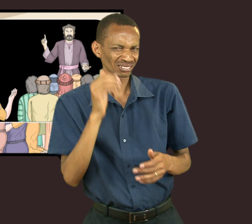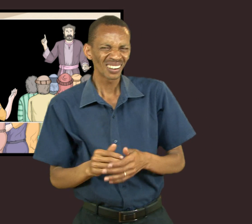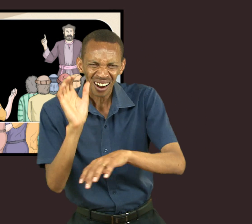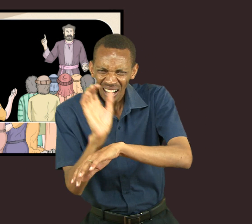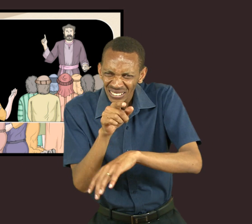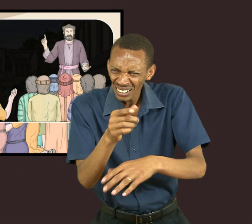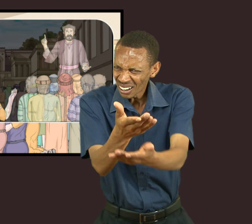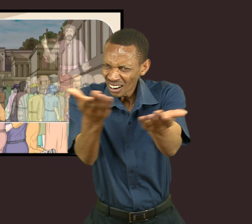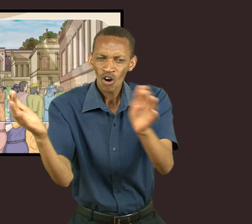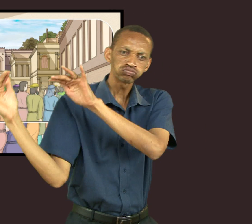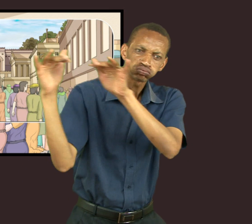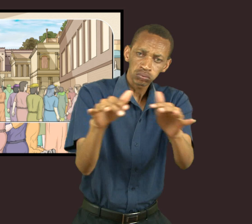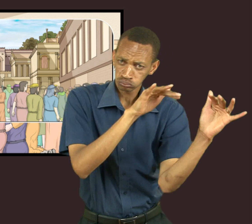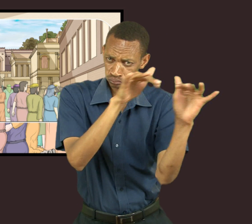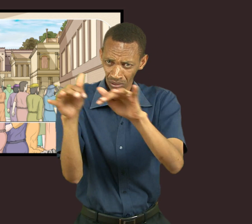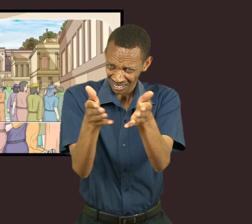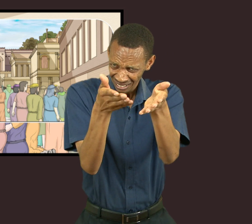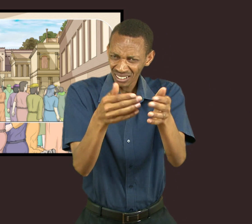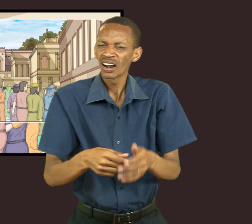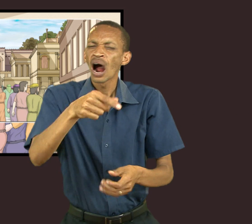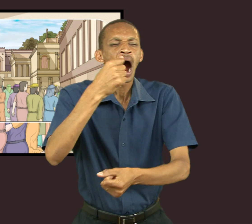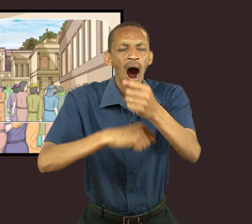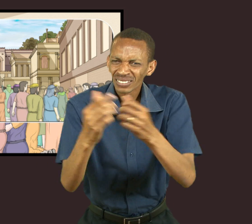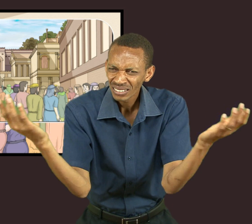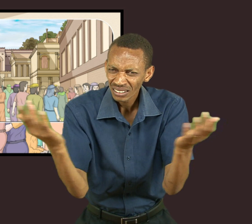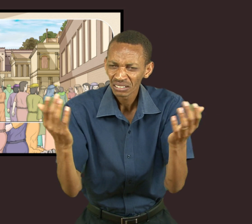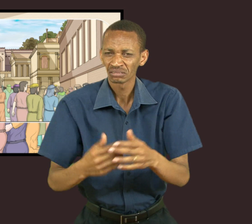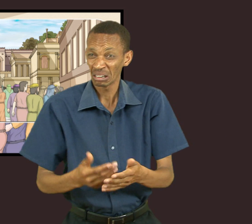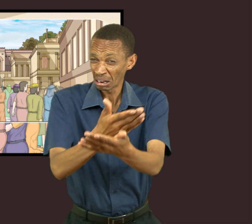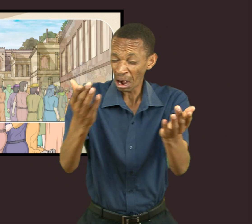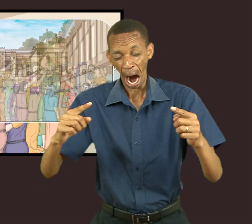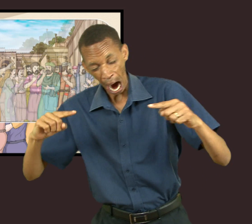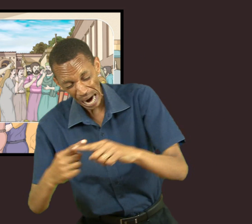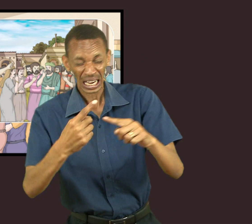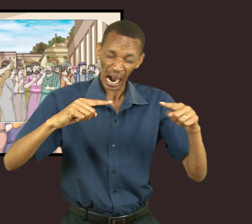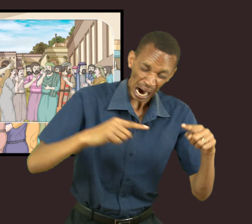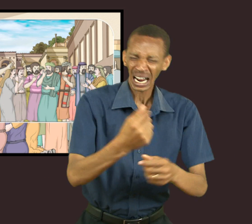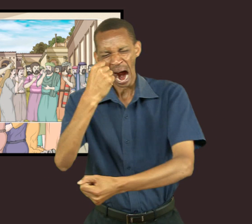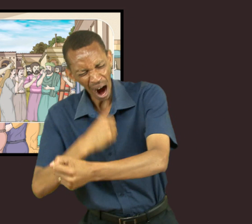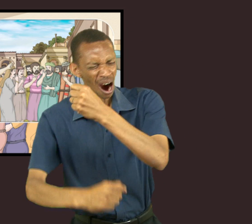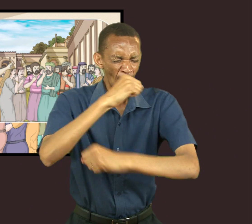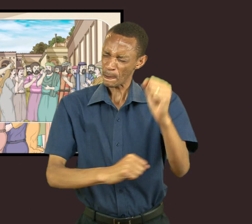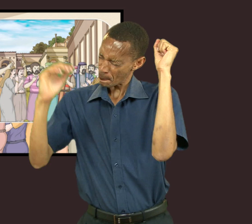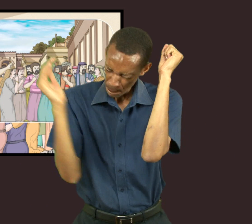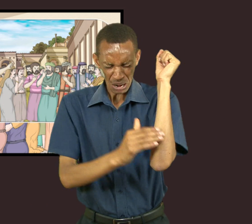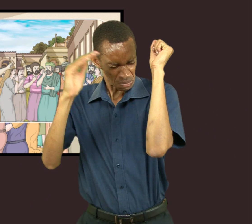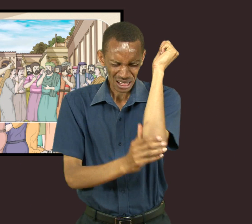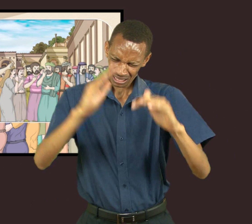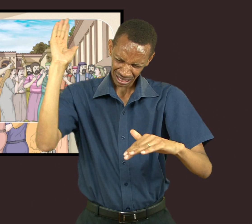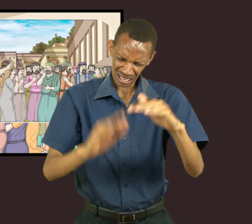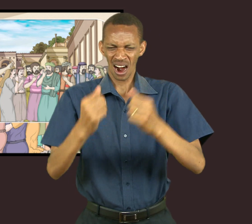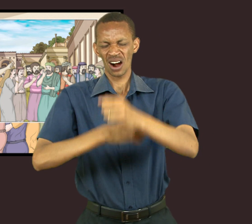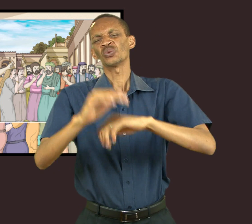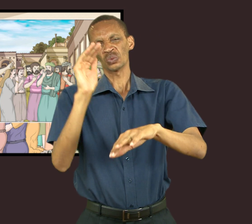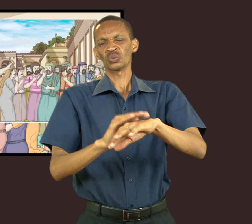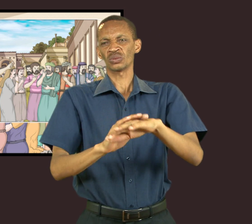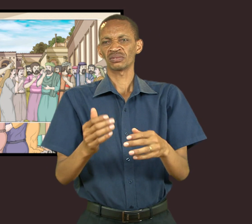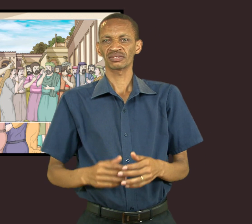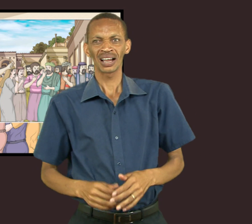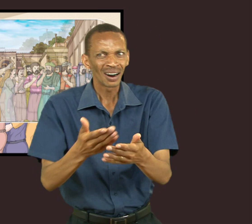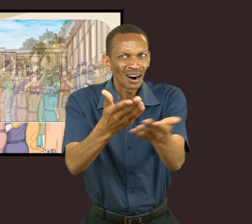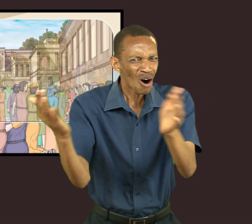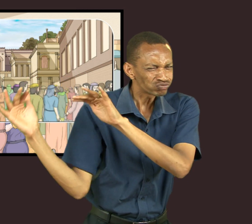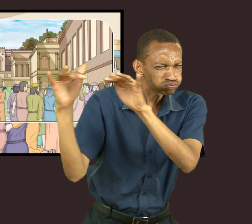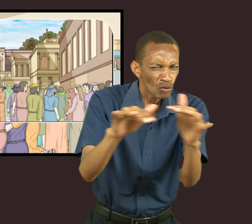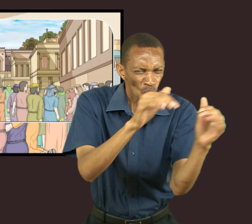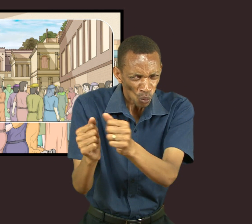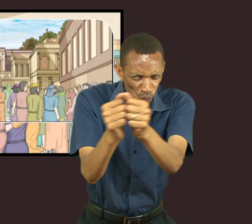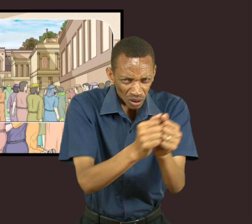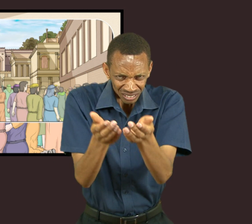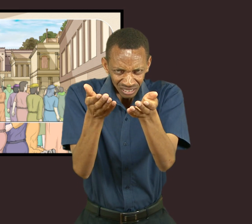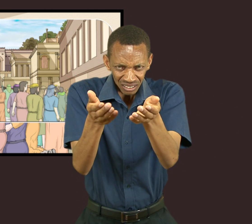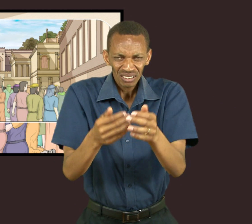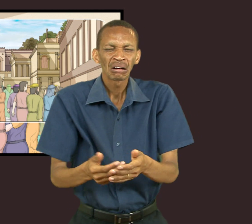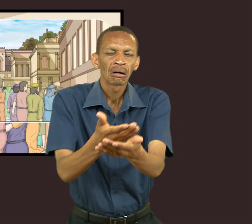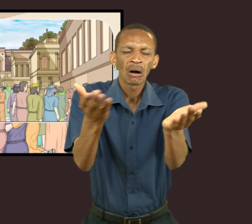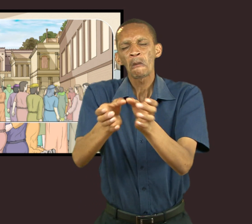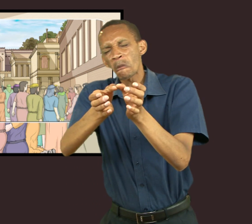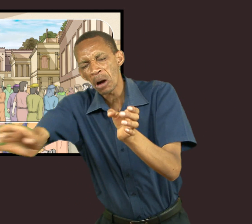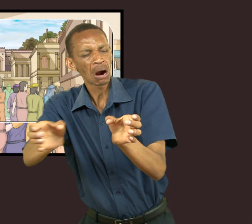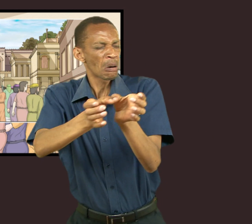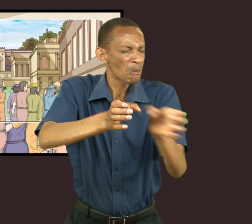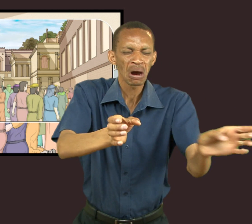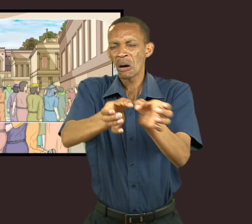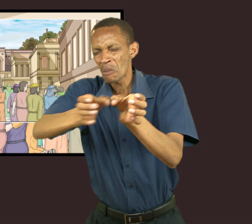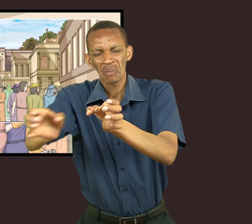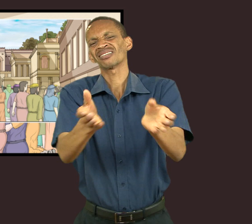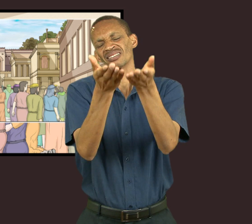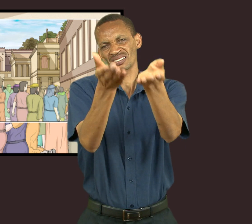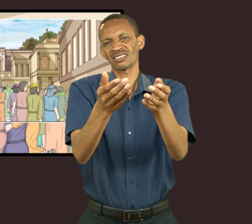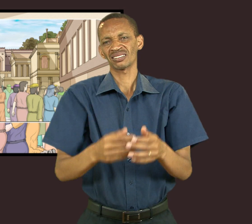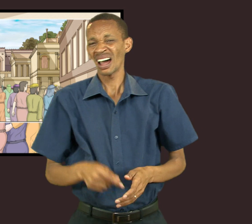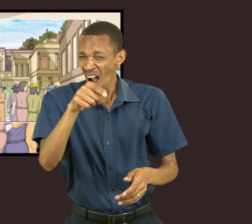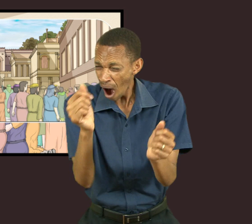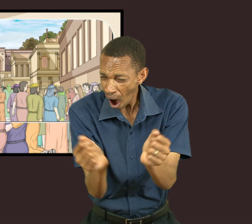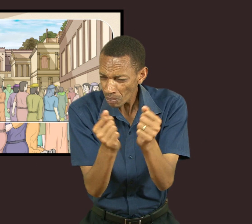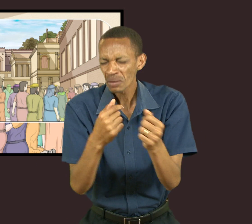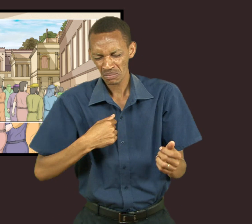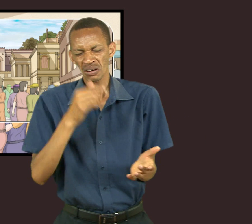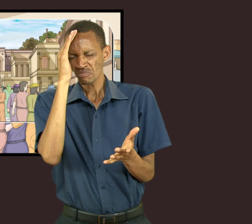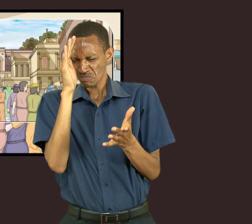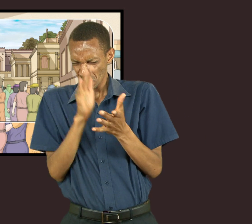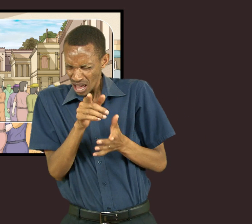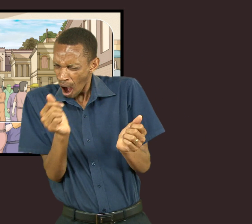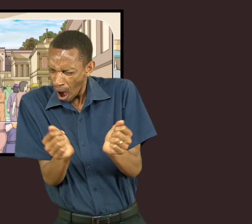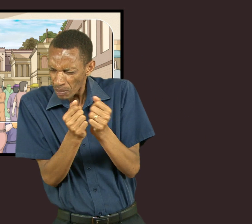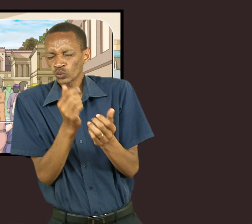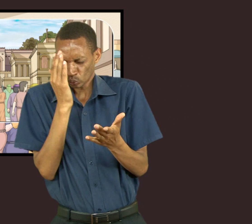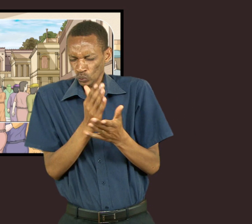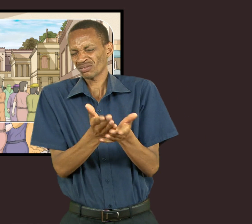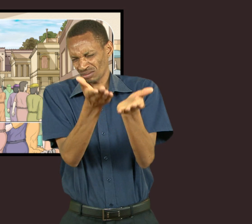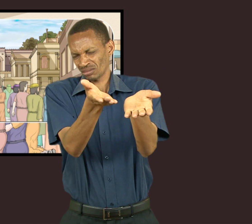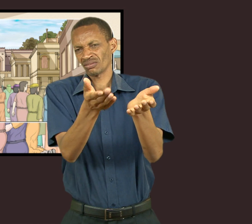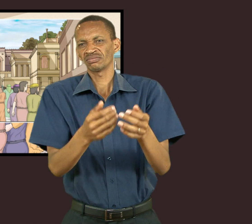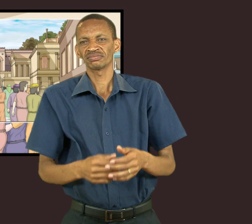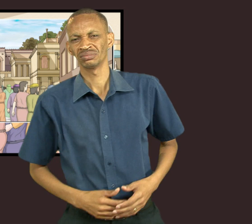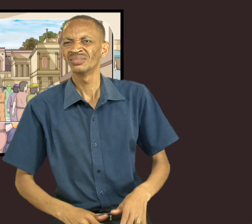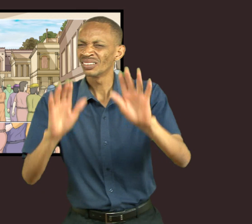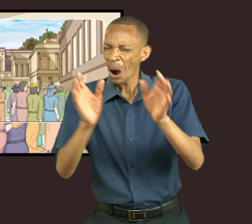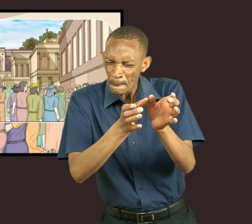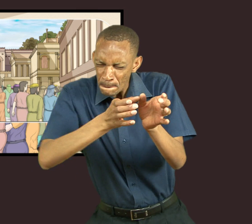First of all, I hear that when you come together as a church, there are divisions among you, and in part I believe it.